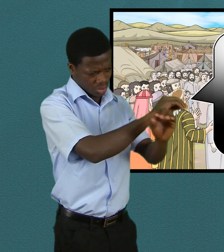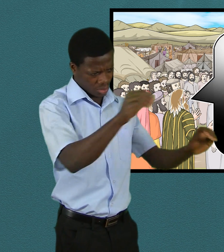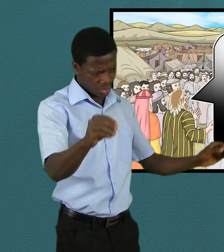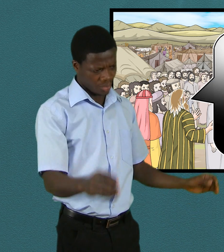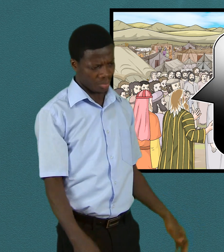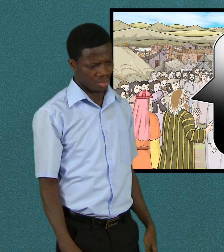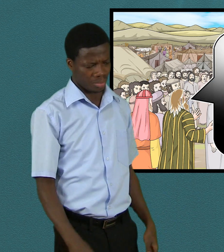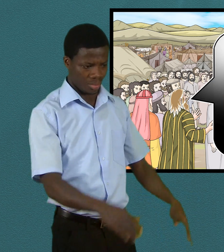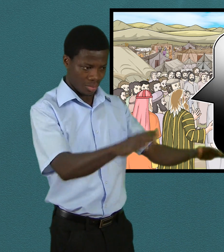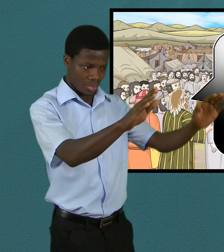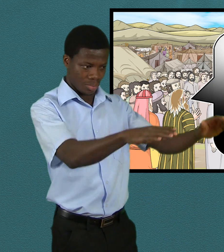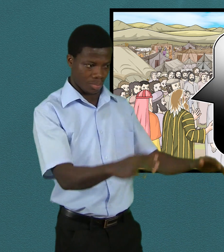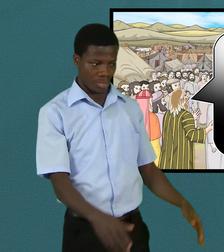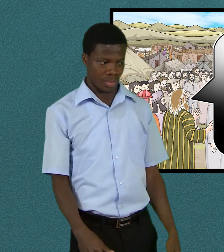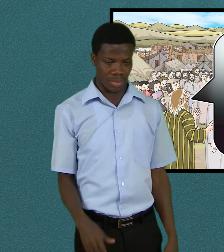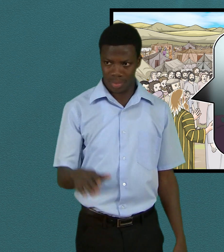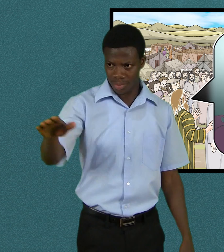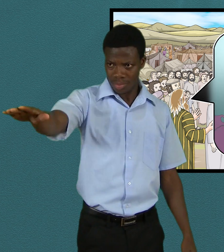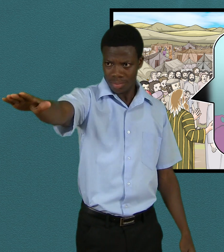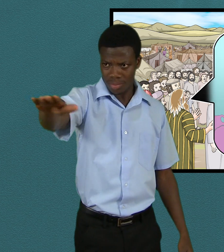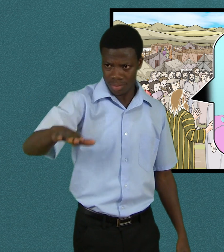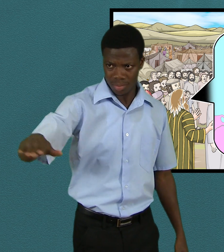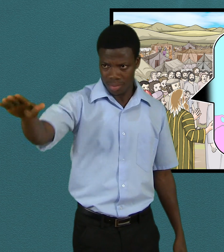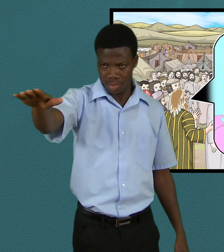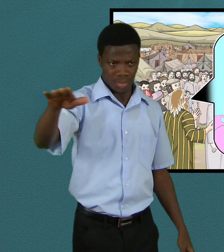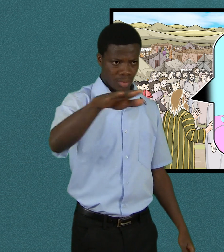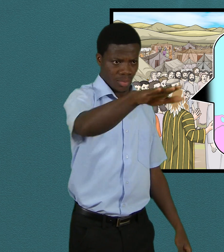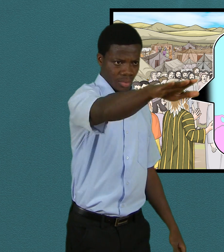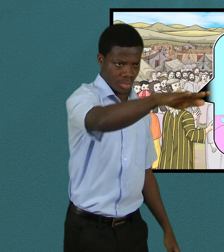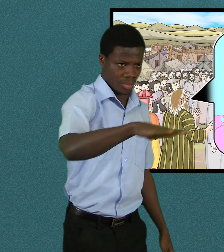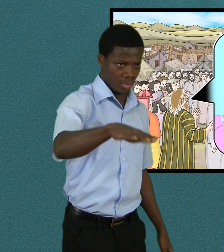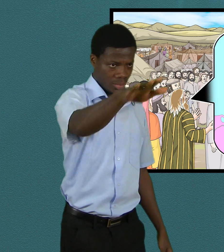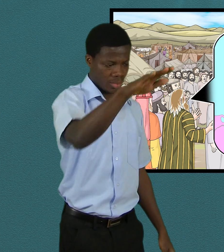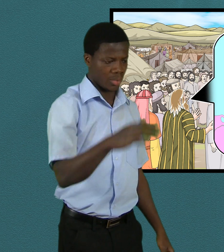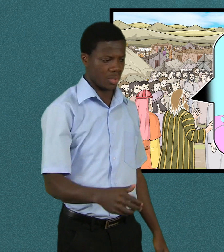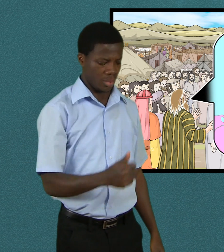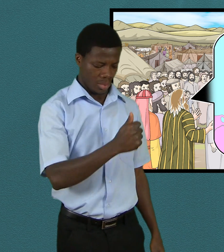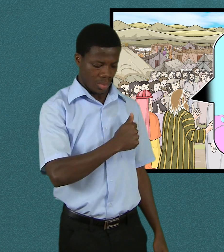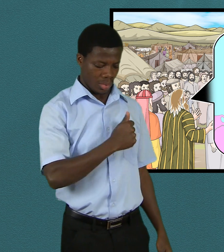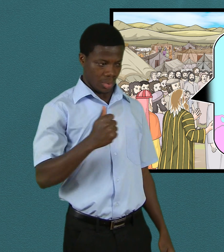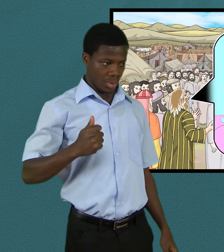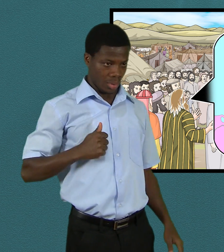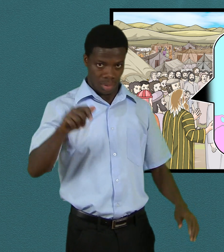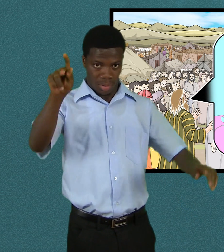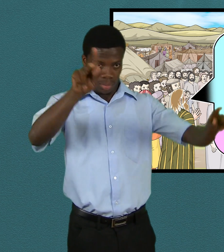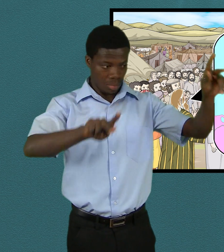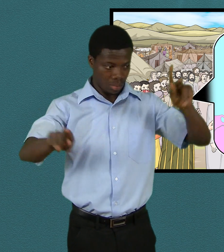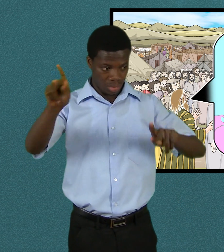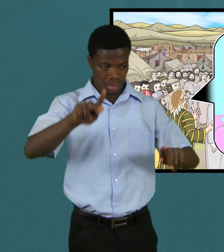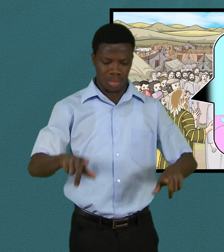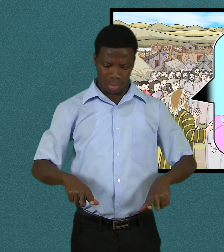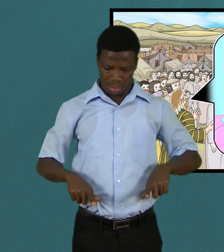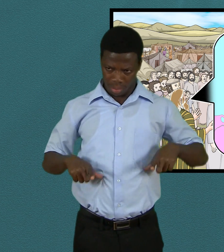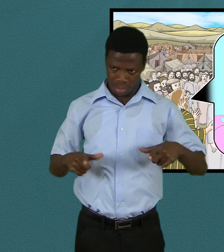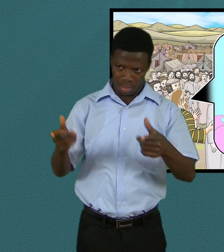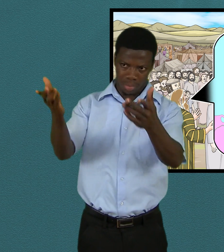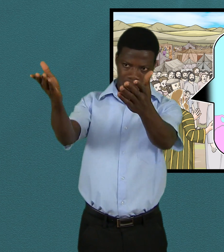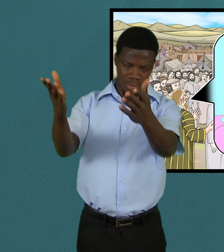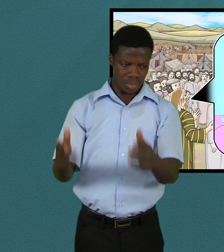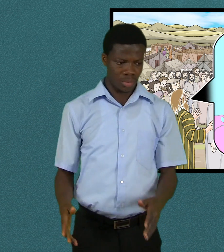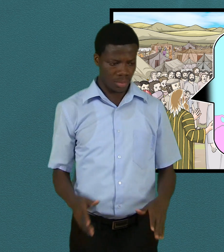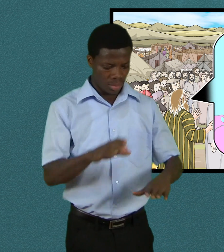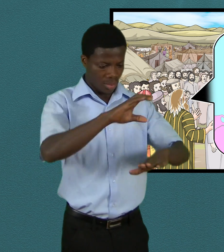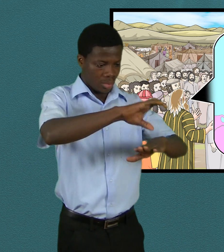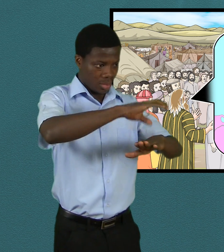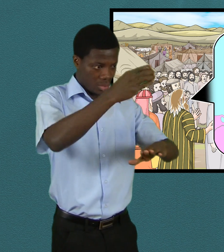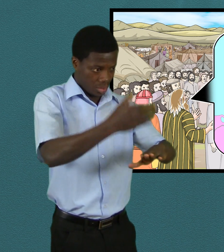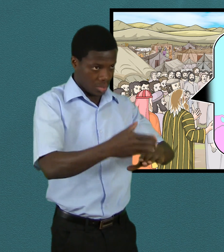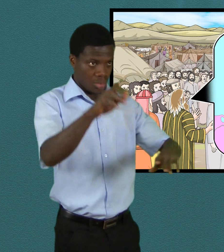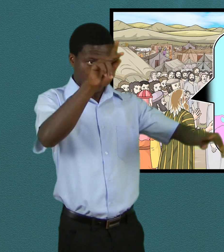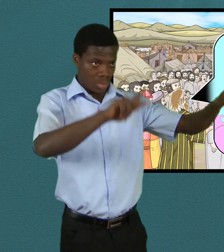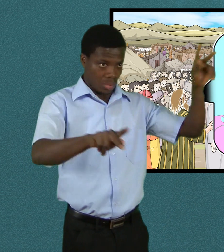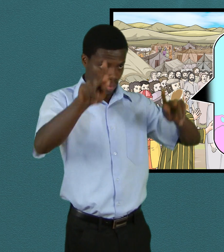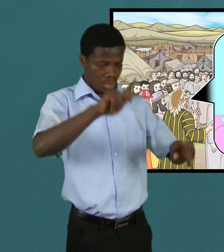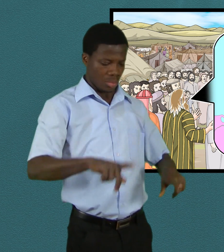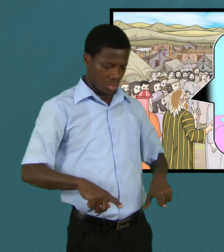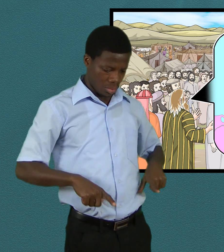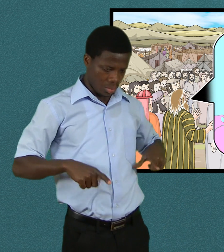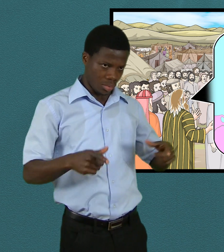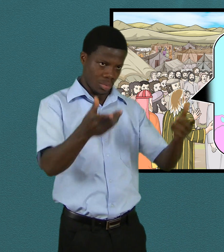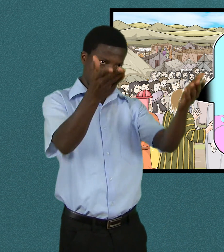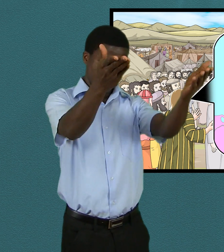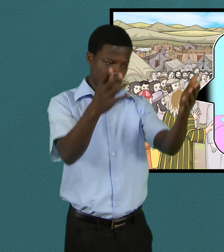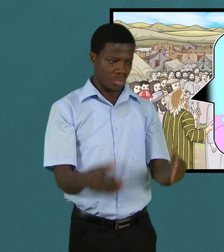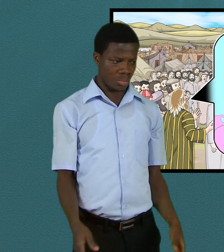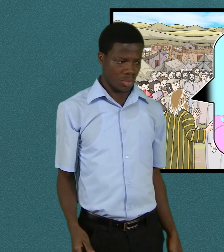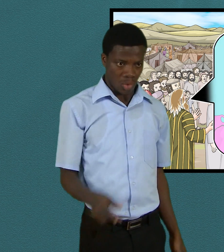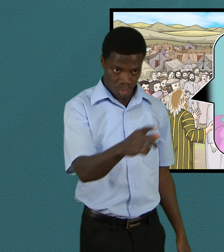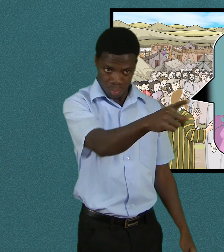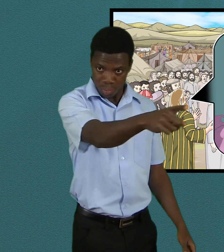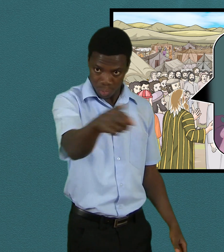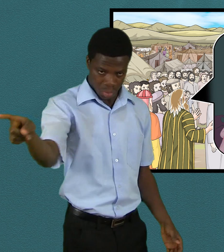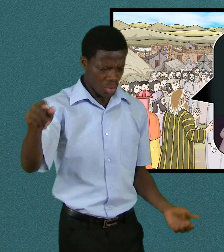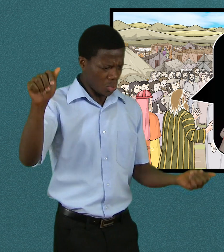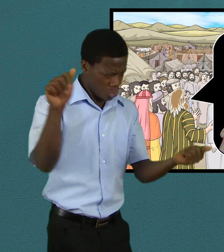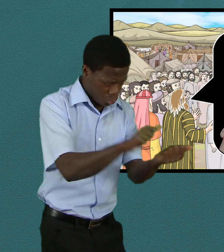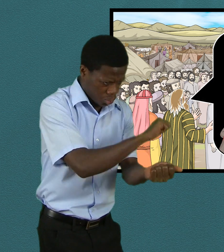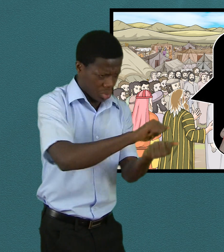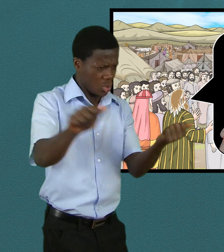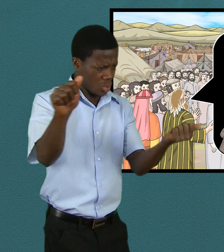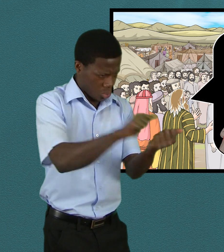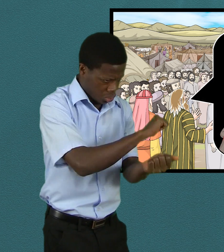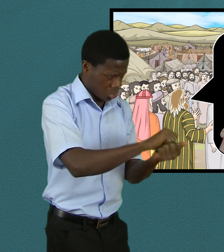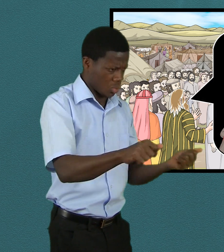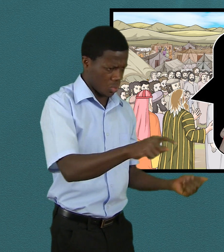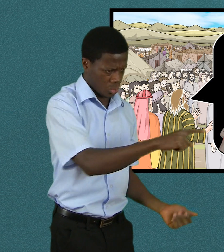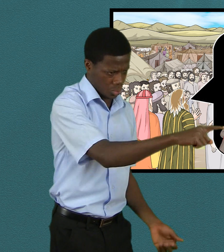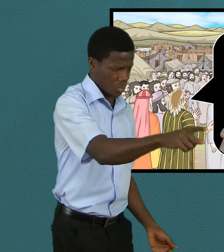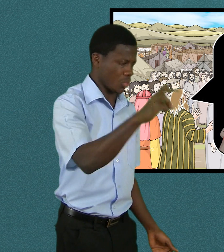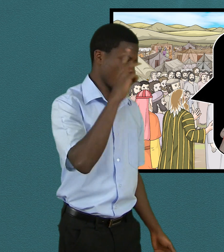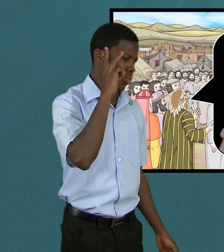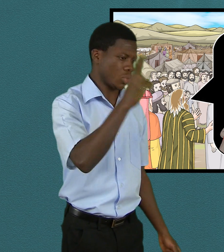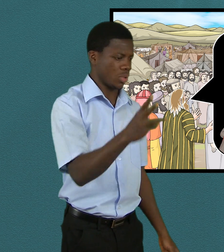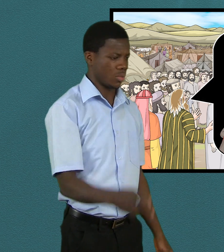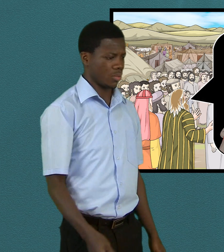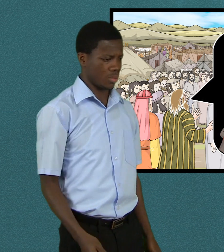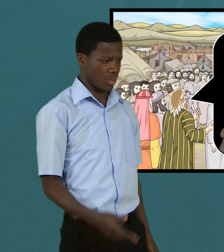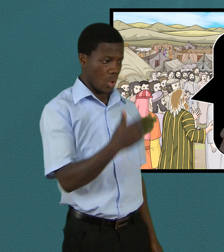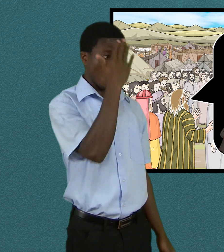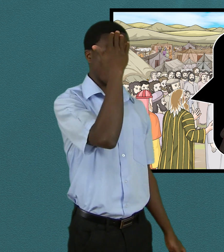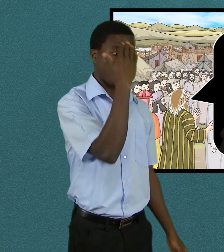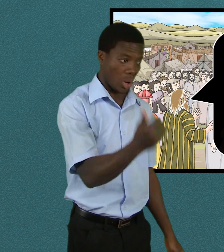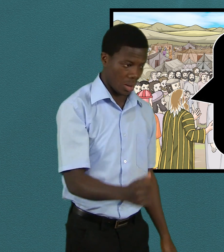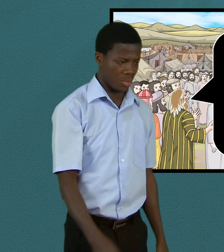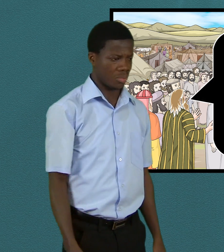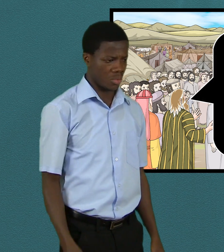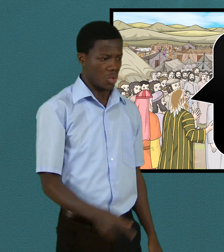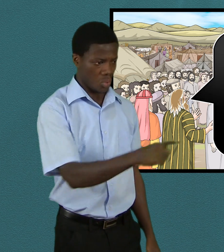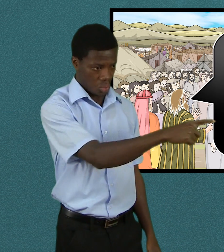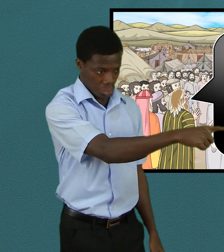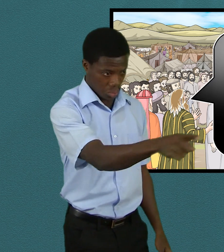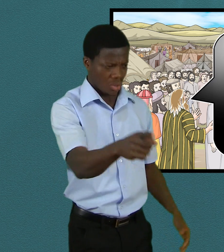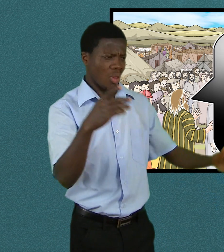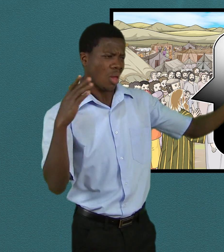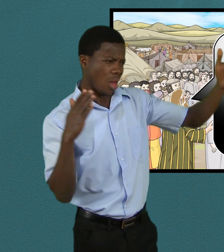For there the Amalekites and Canaanites will face you, and you will fall by the sword.